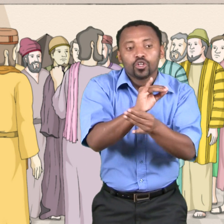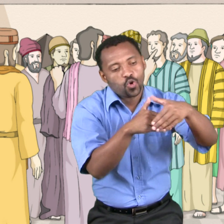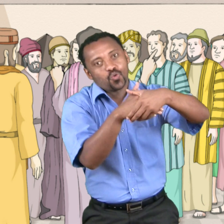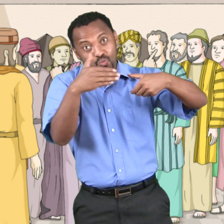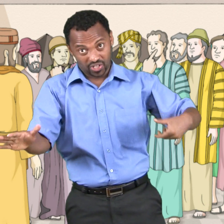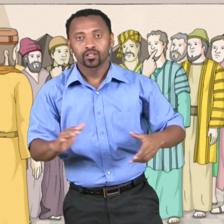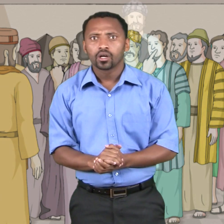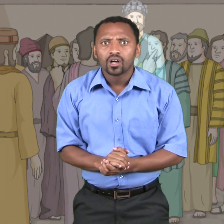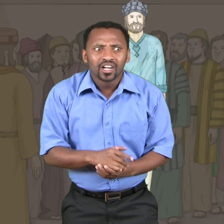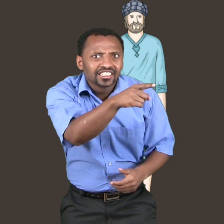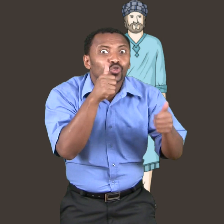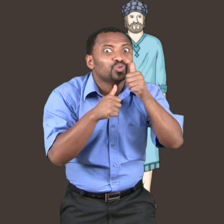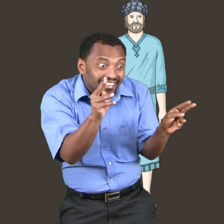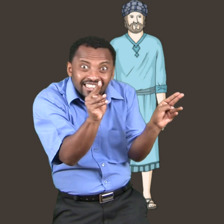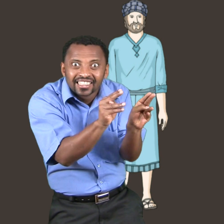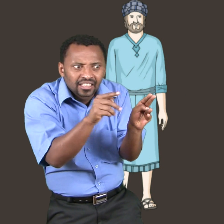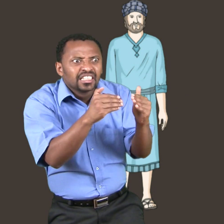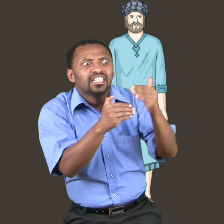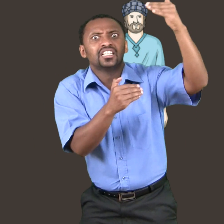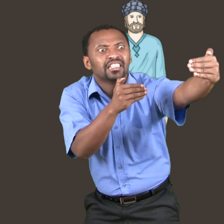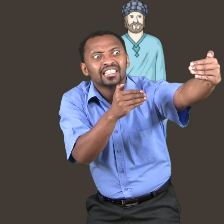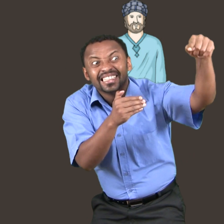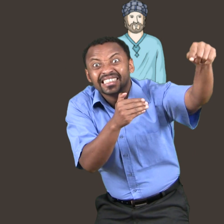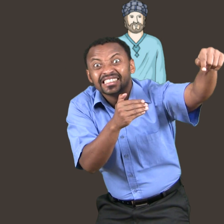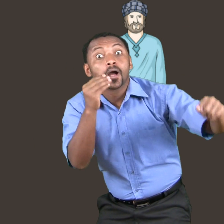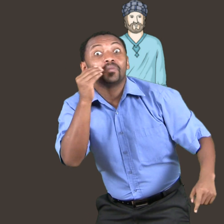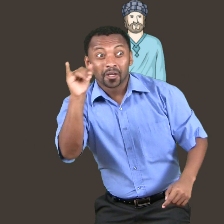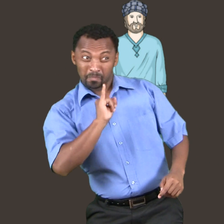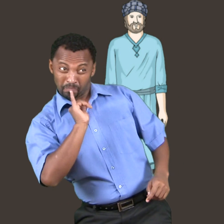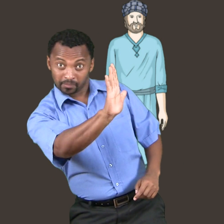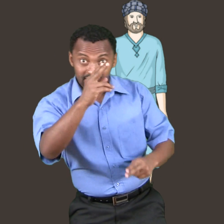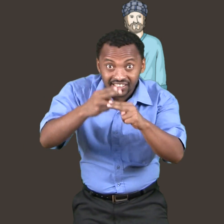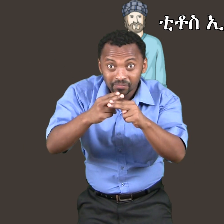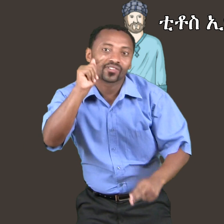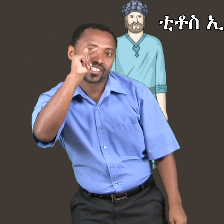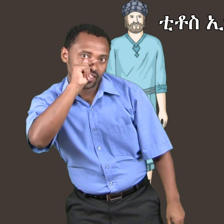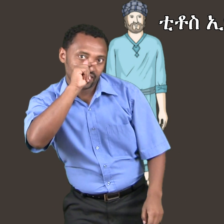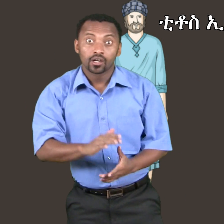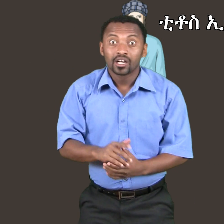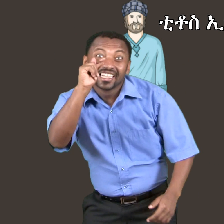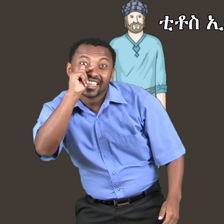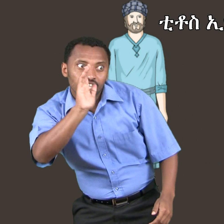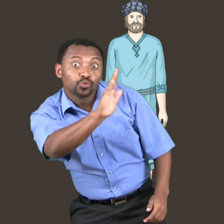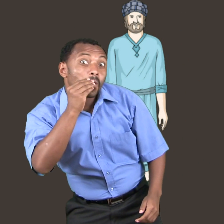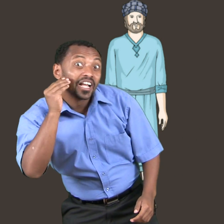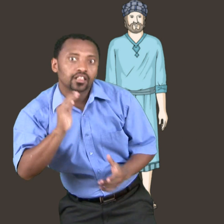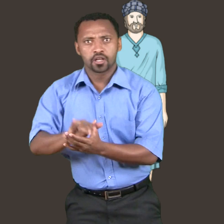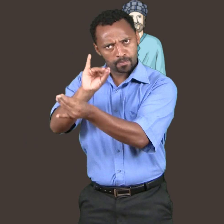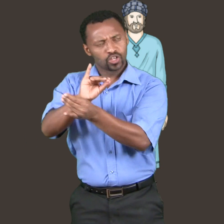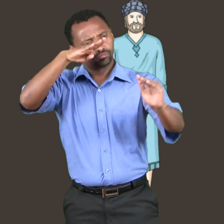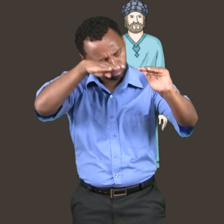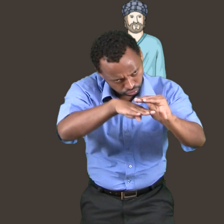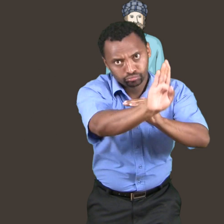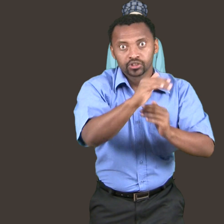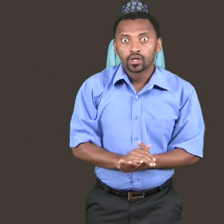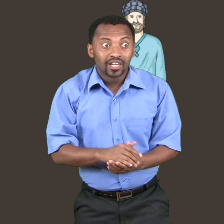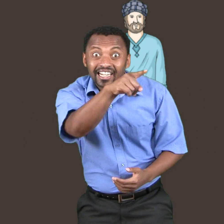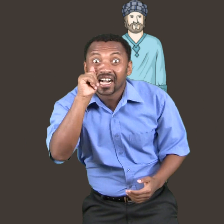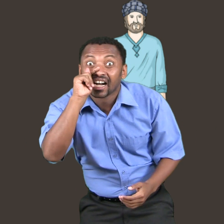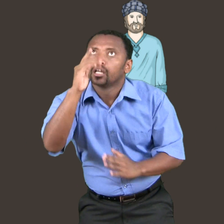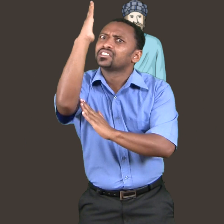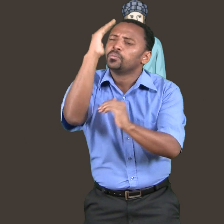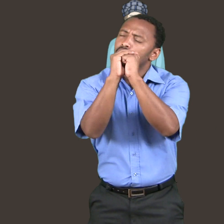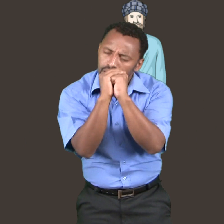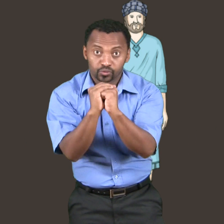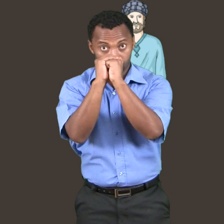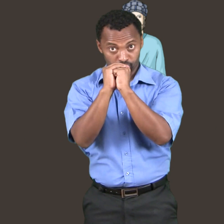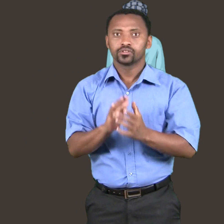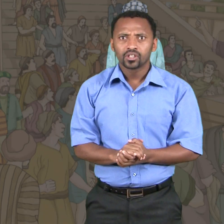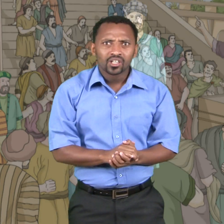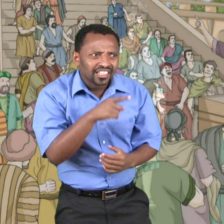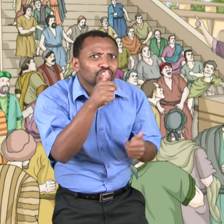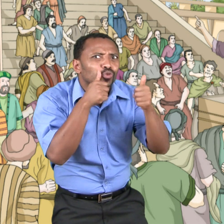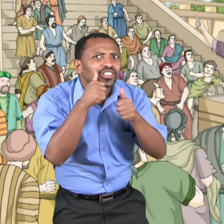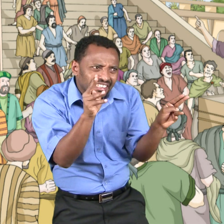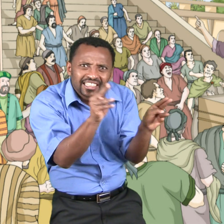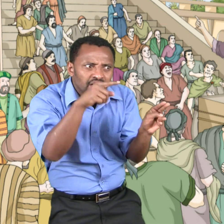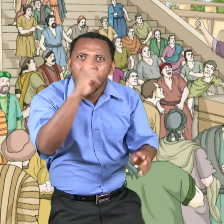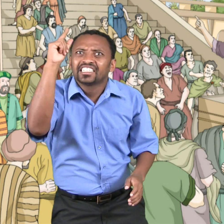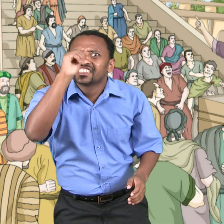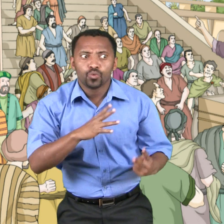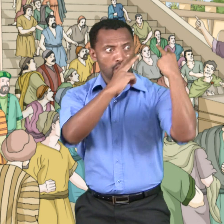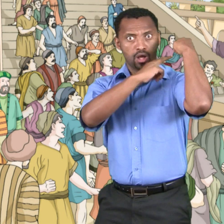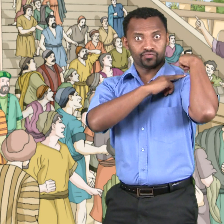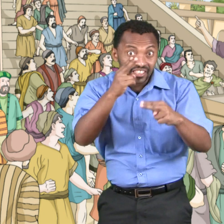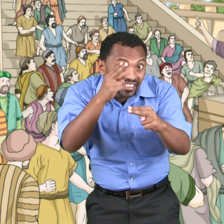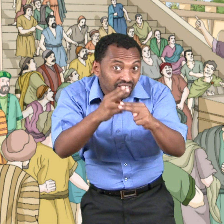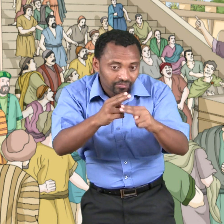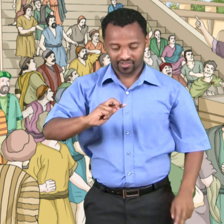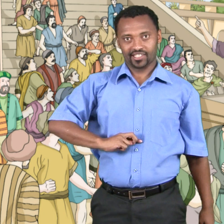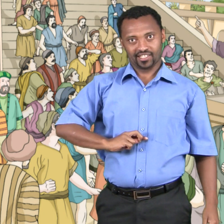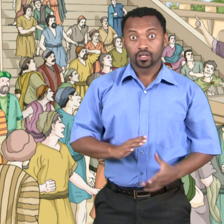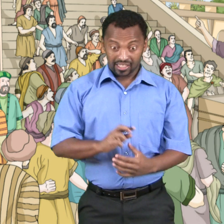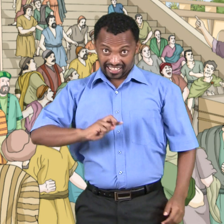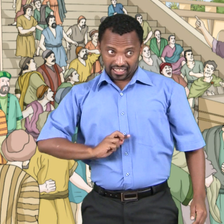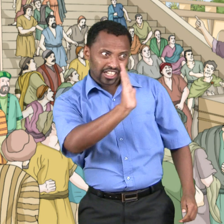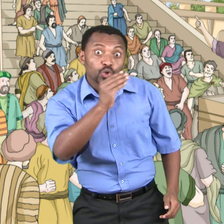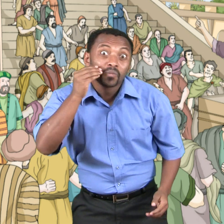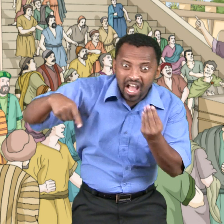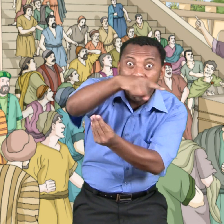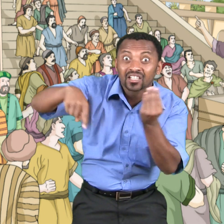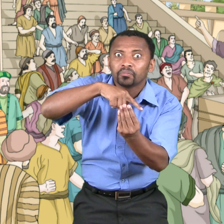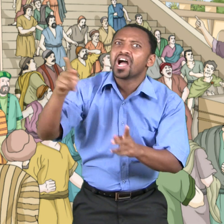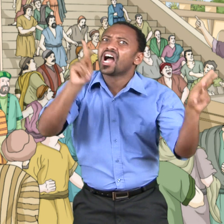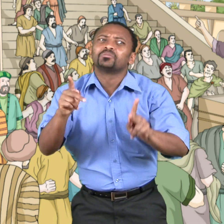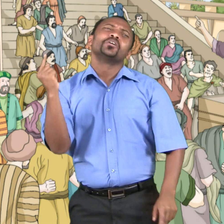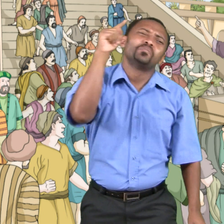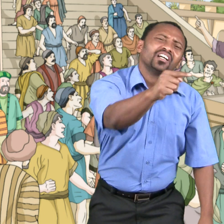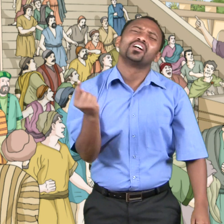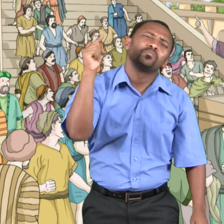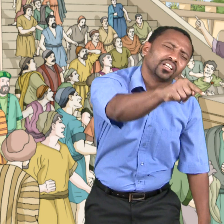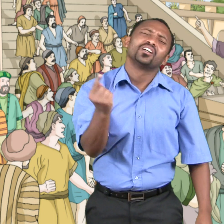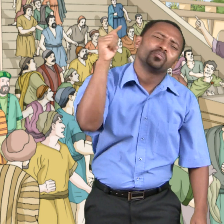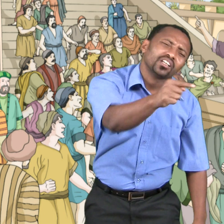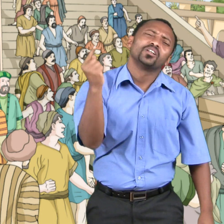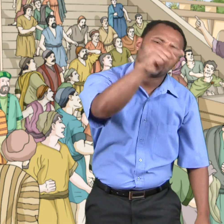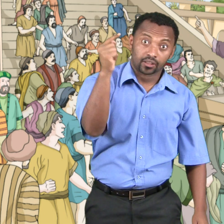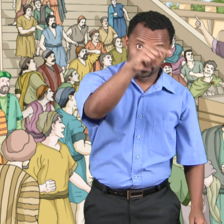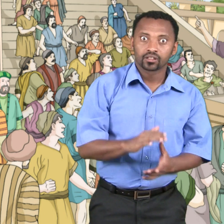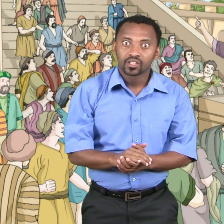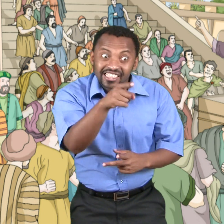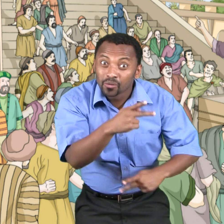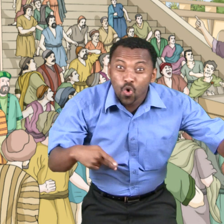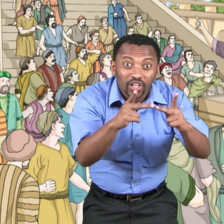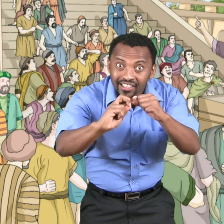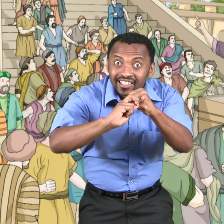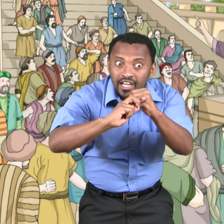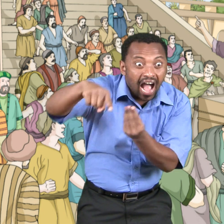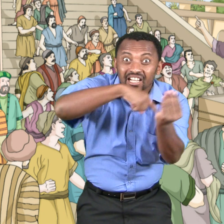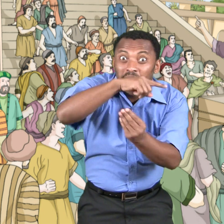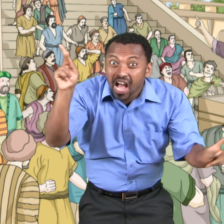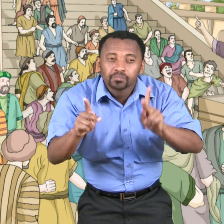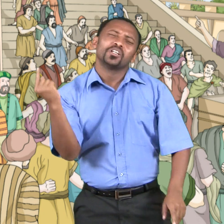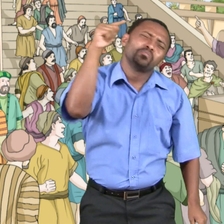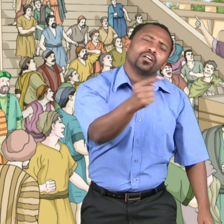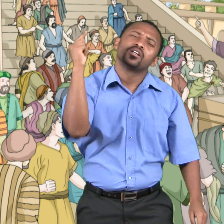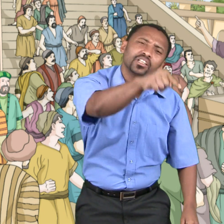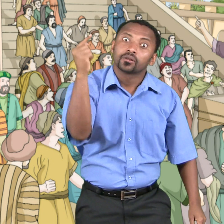So Paul left the synagogue and went next door to the house of Titus Justus, a worshiper of God.